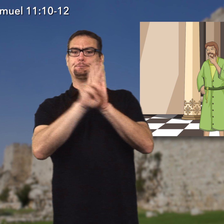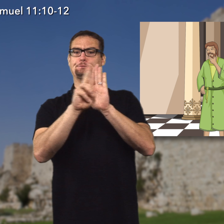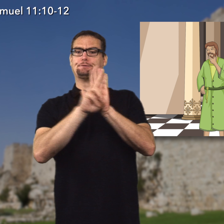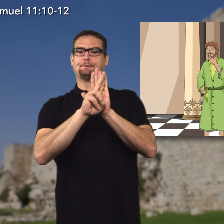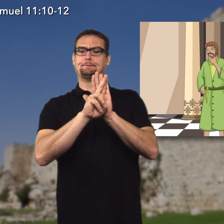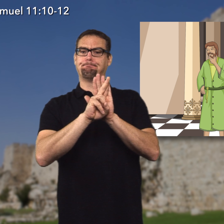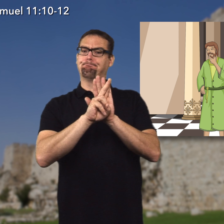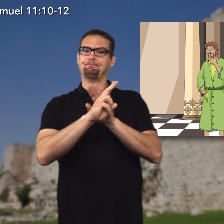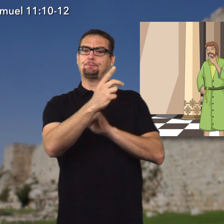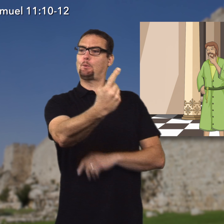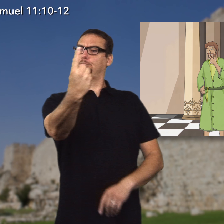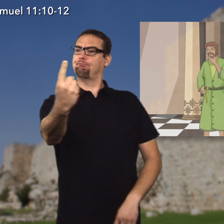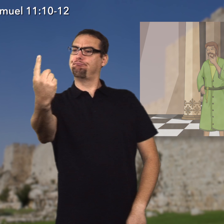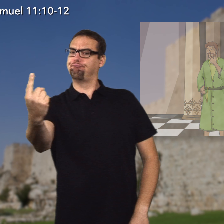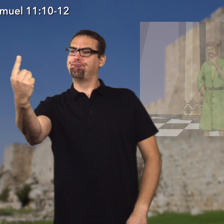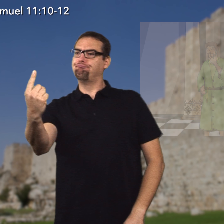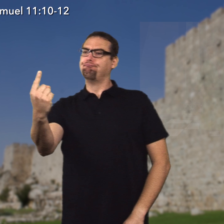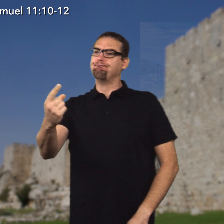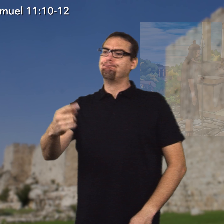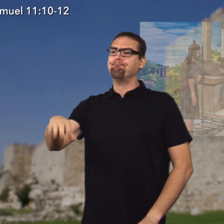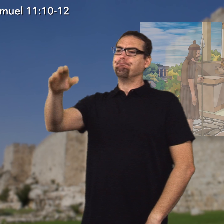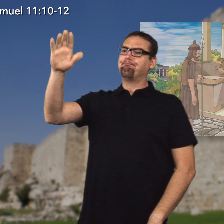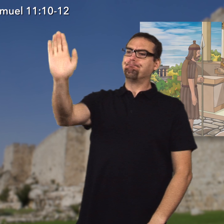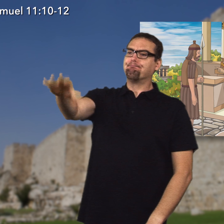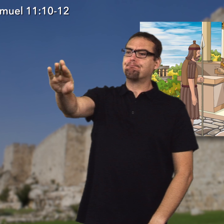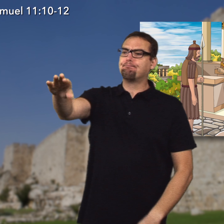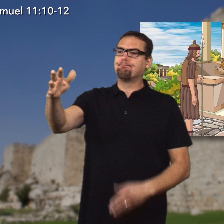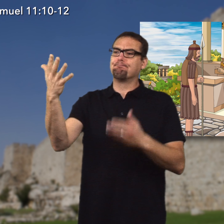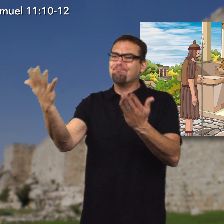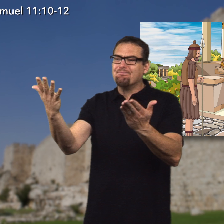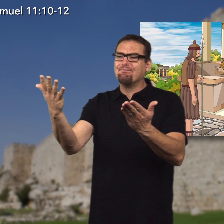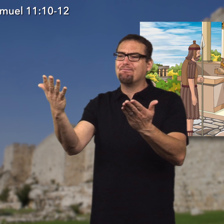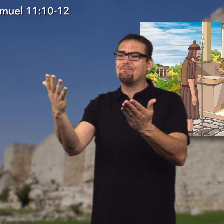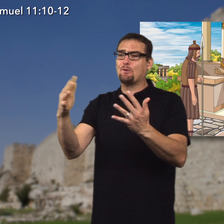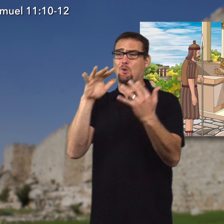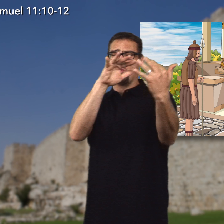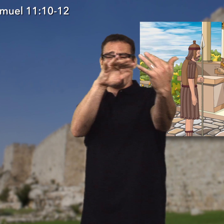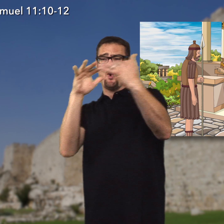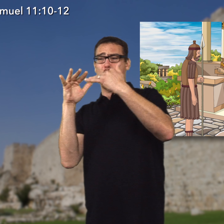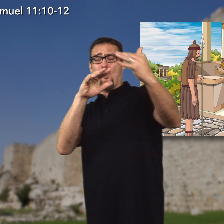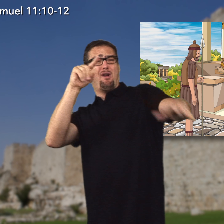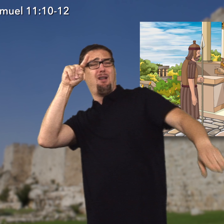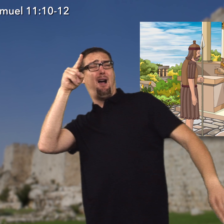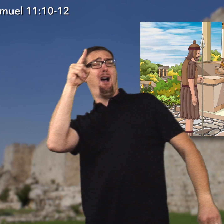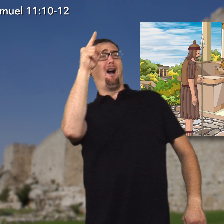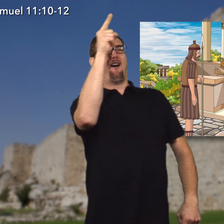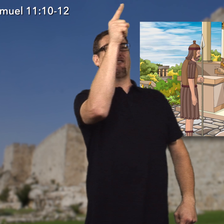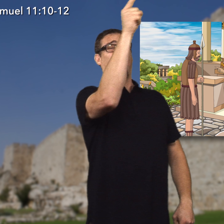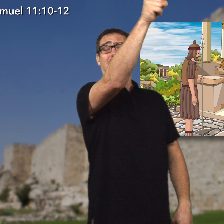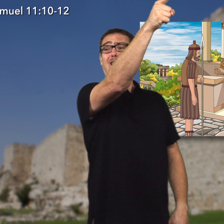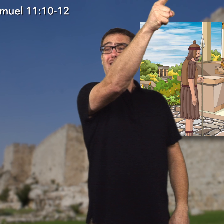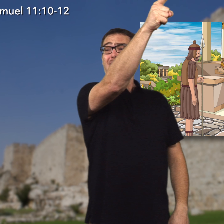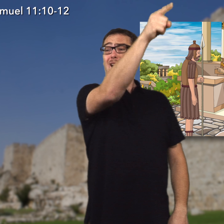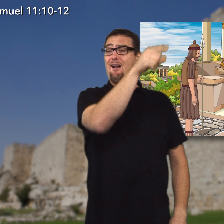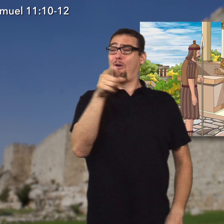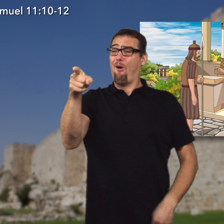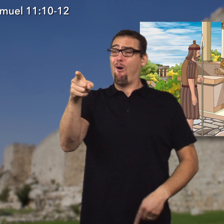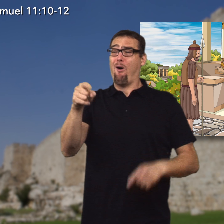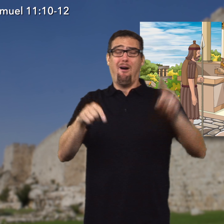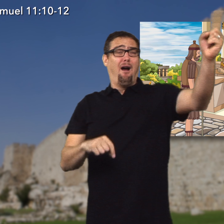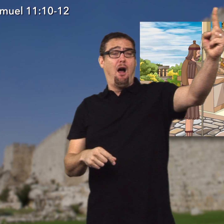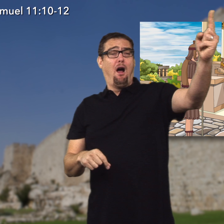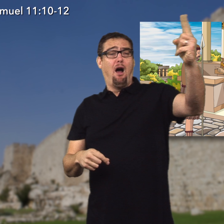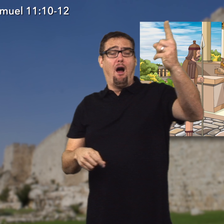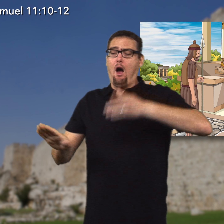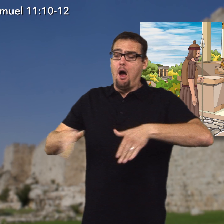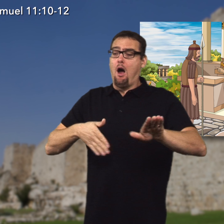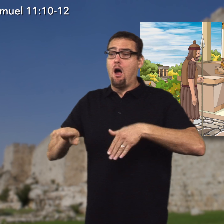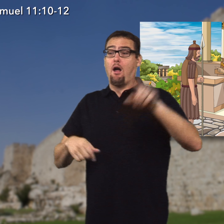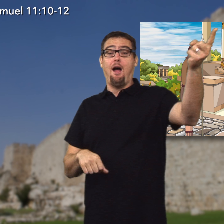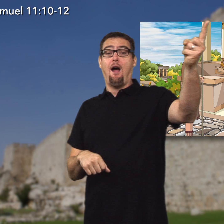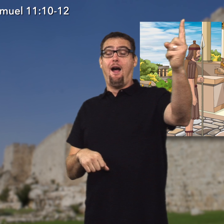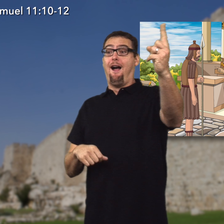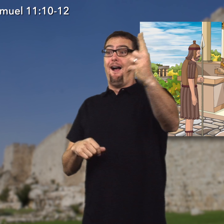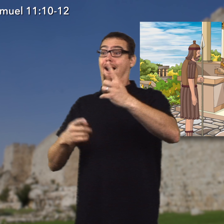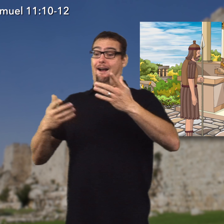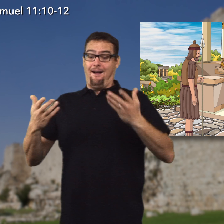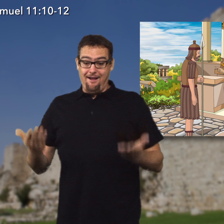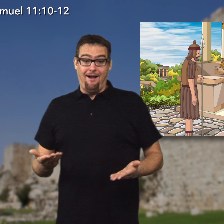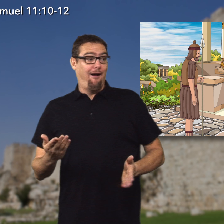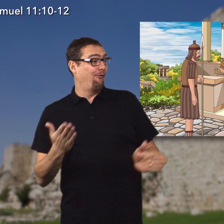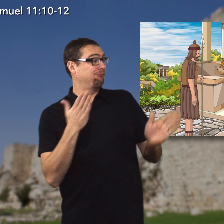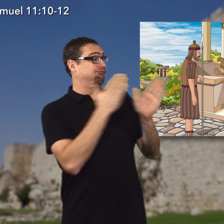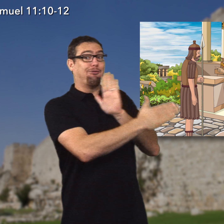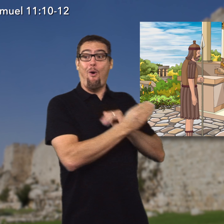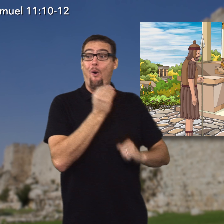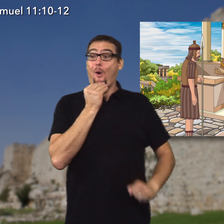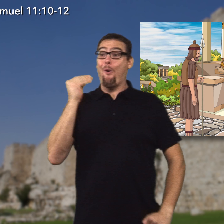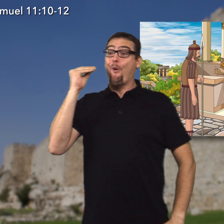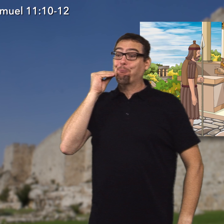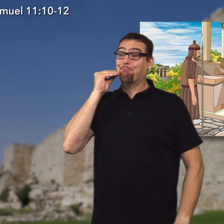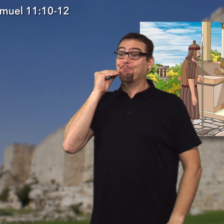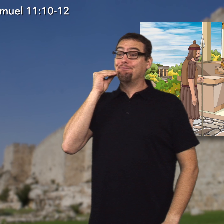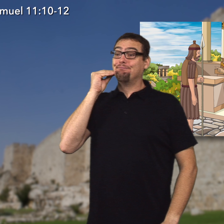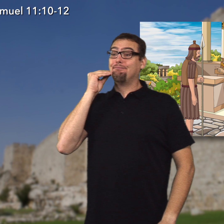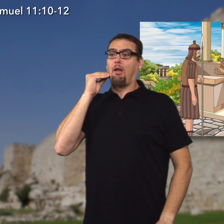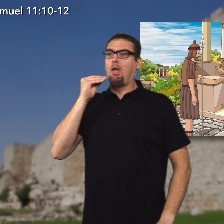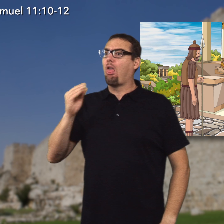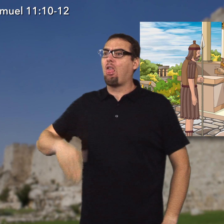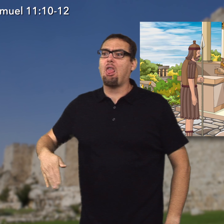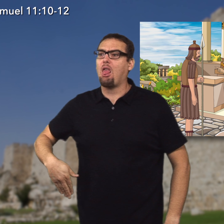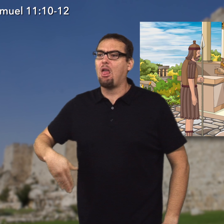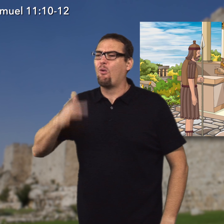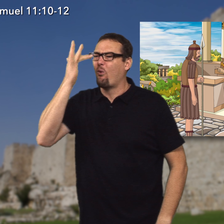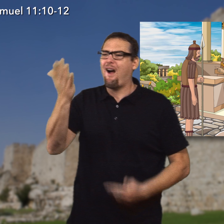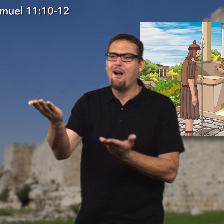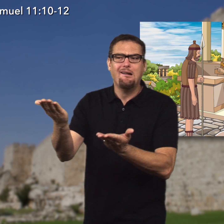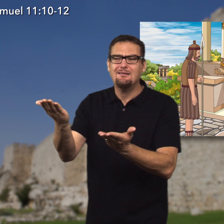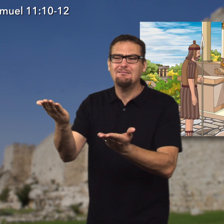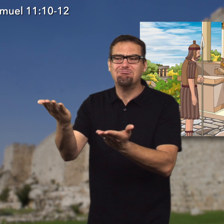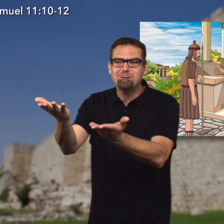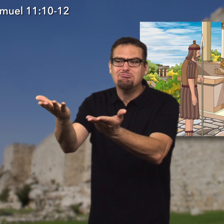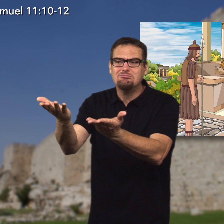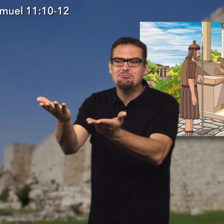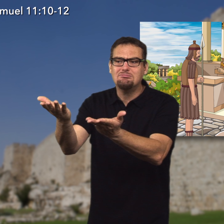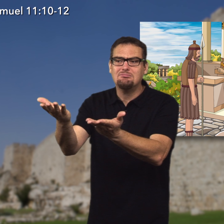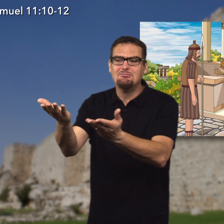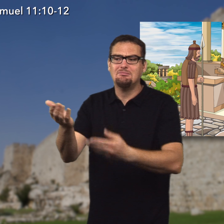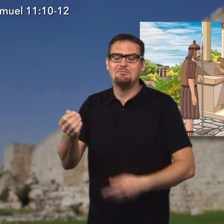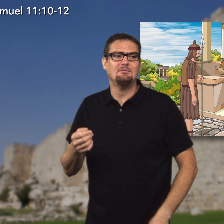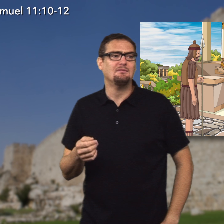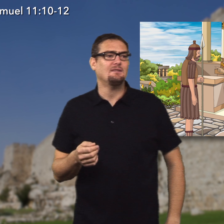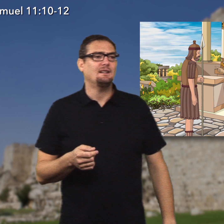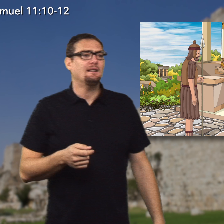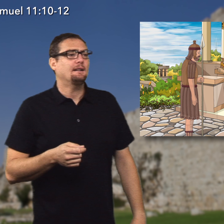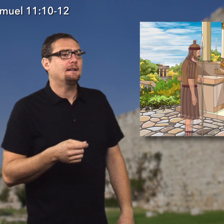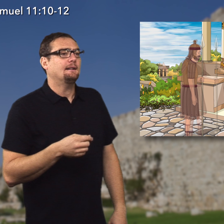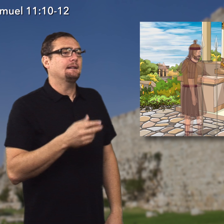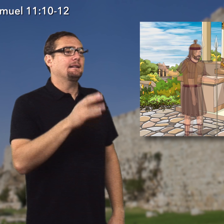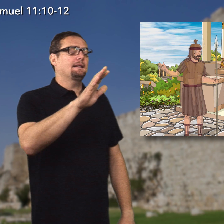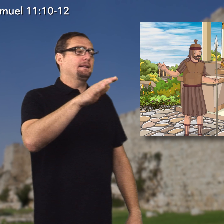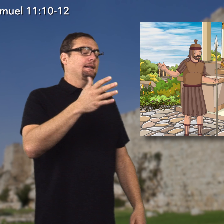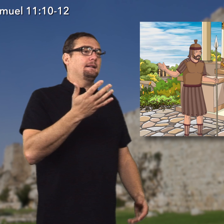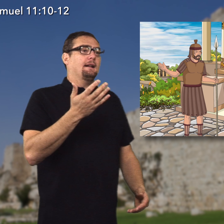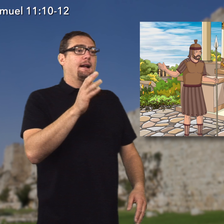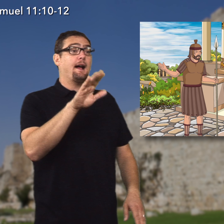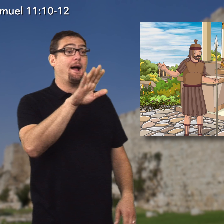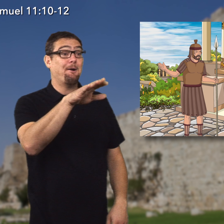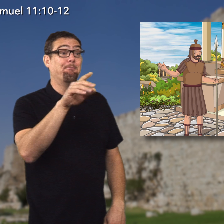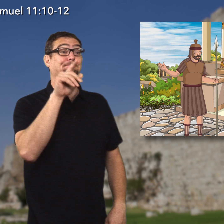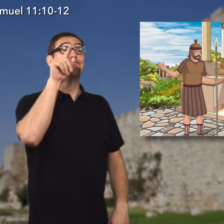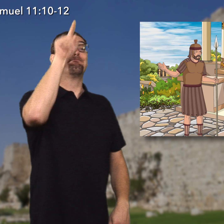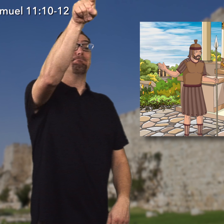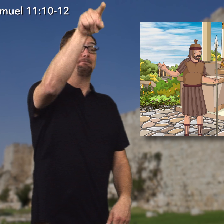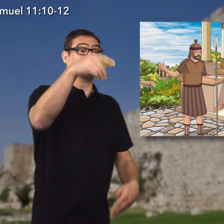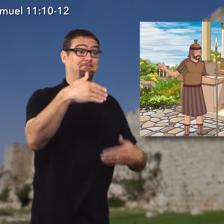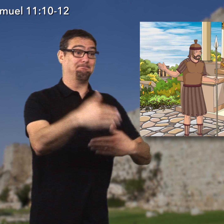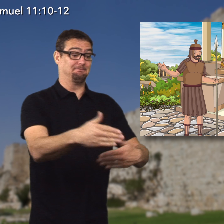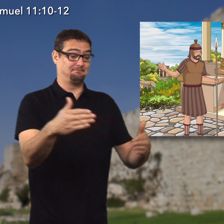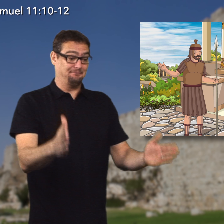“Haven’t you just arrived from a journey?” David asked Uriah. “Why didn’t you go home?”